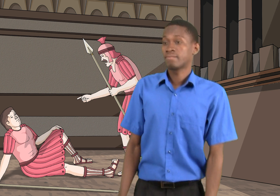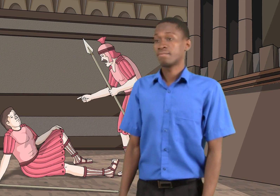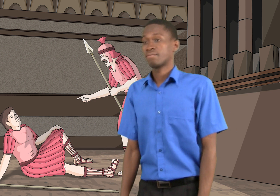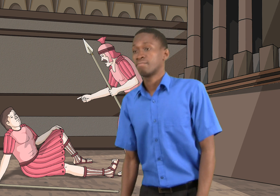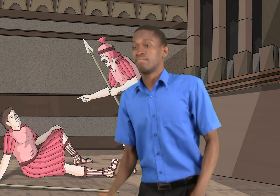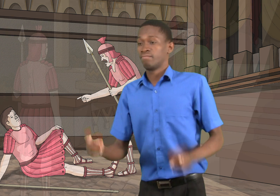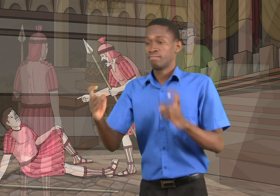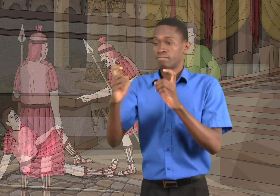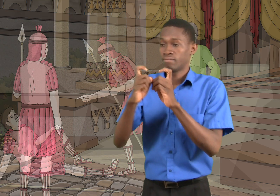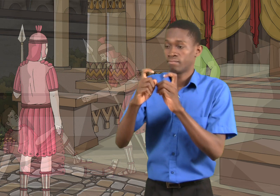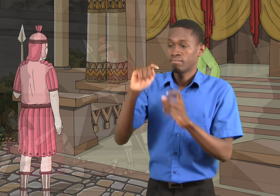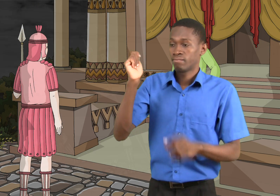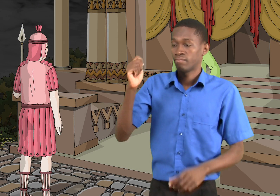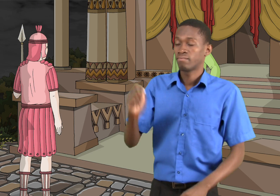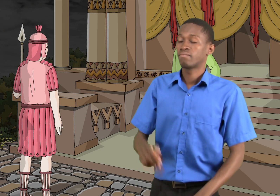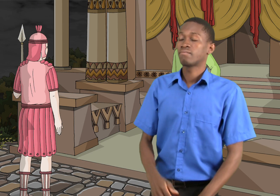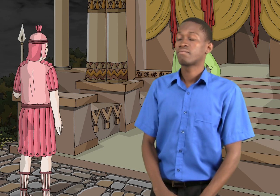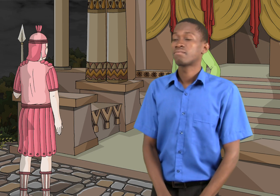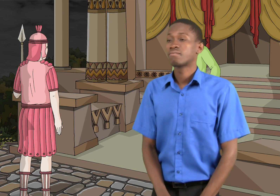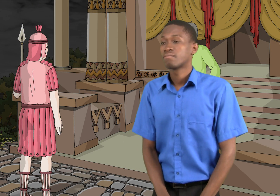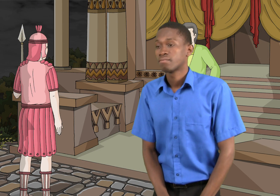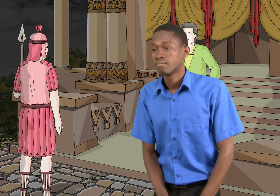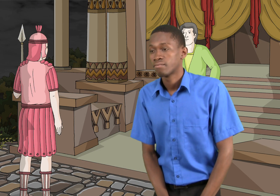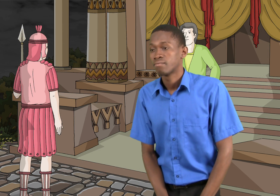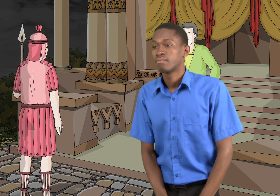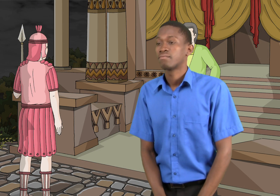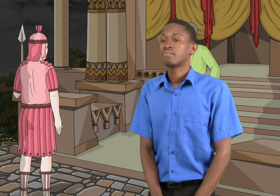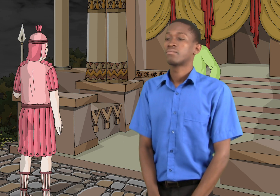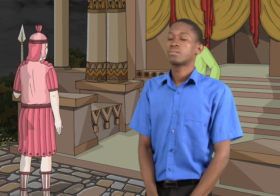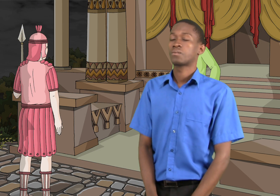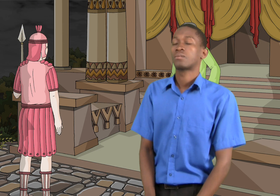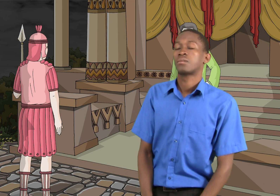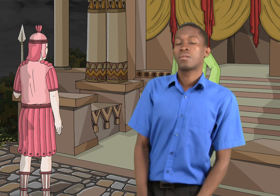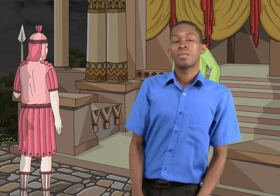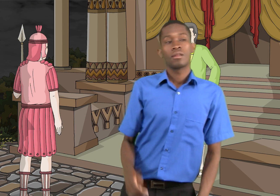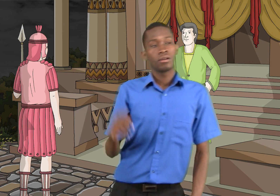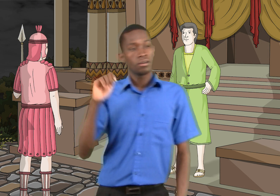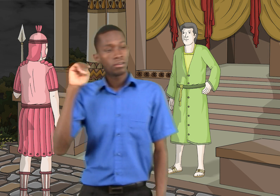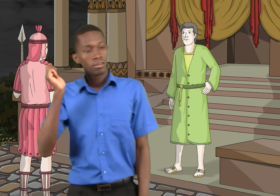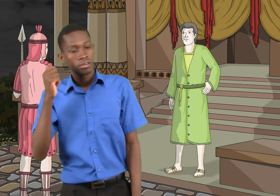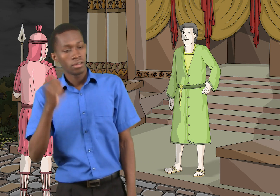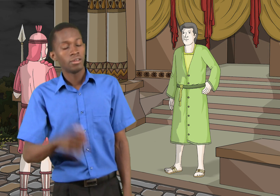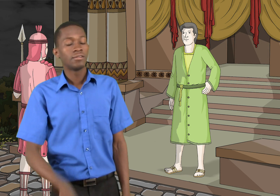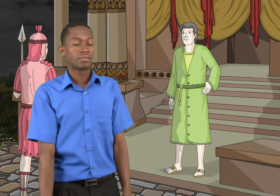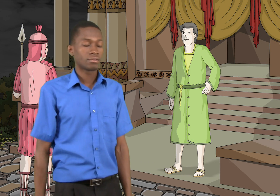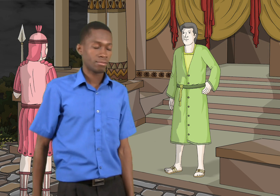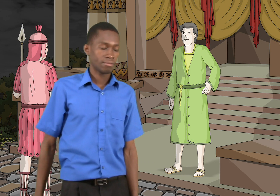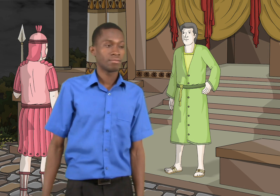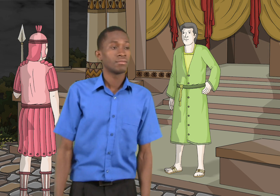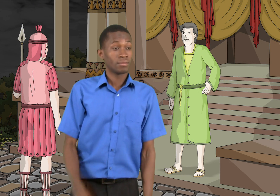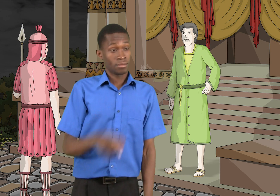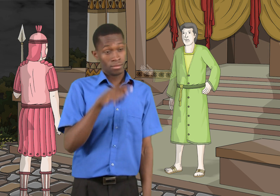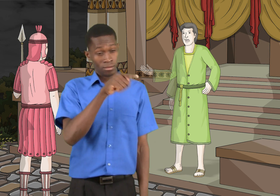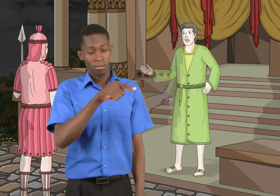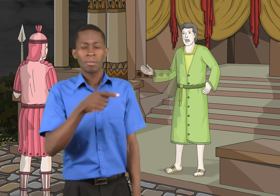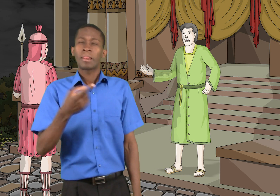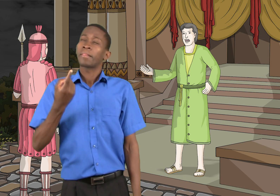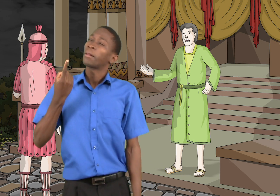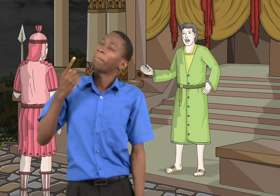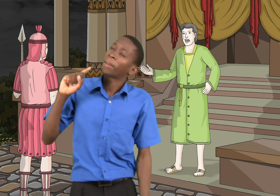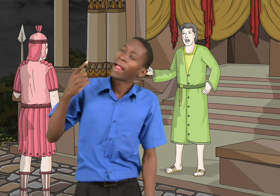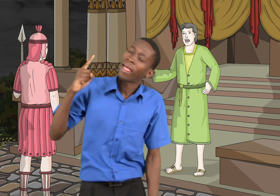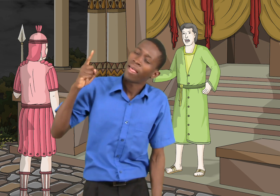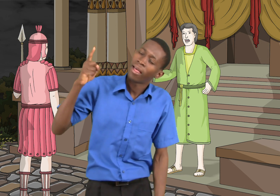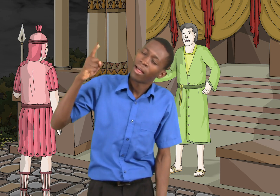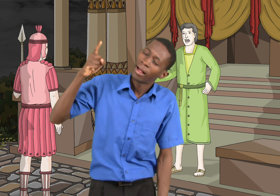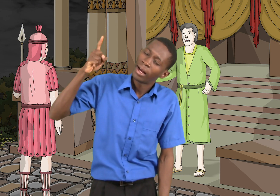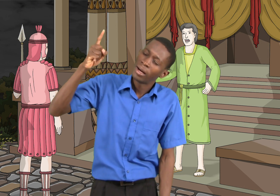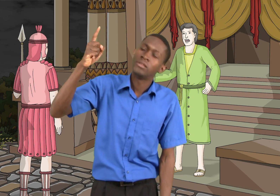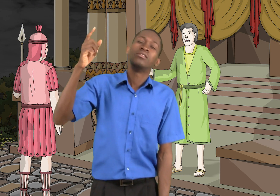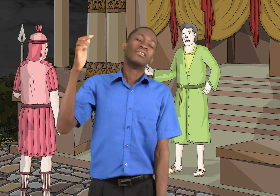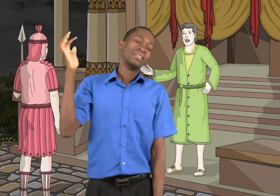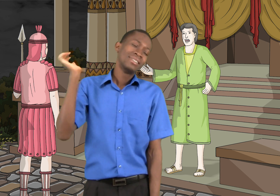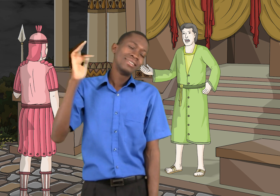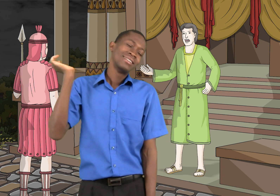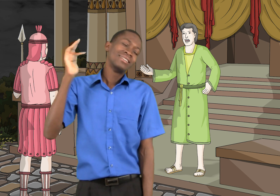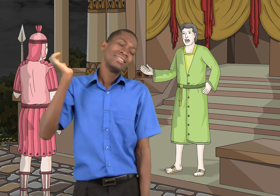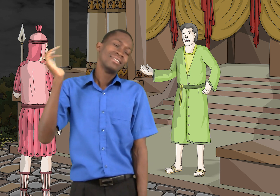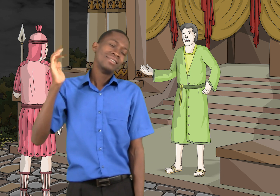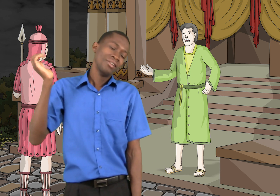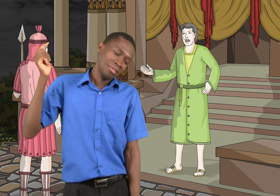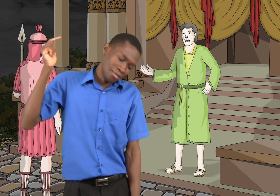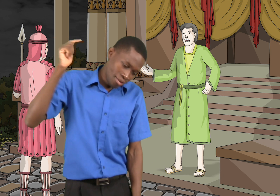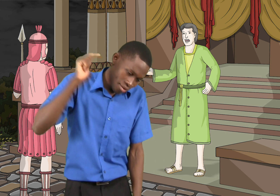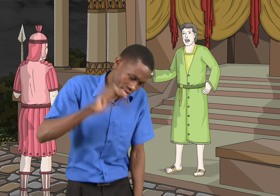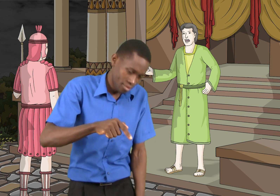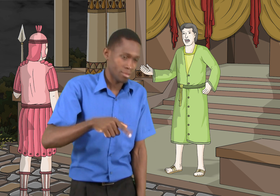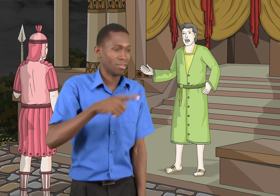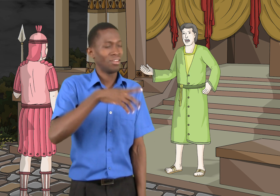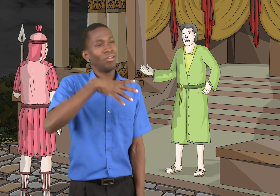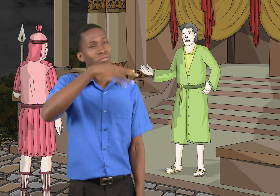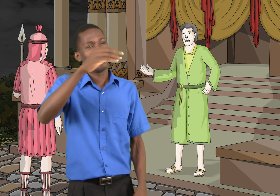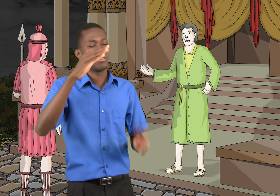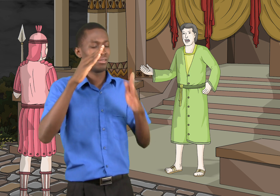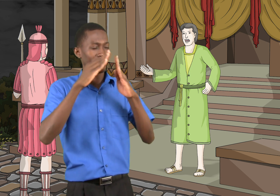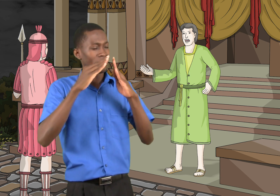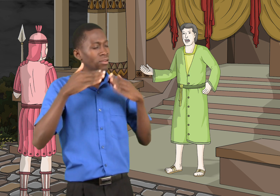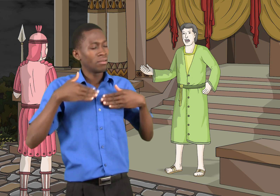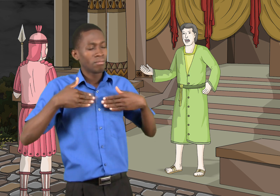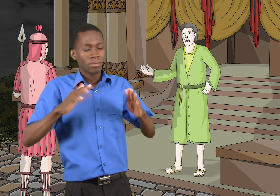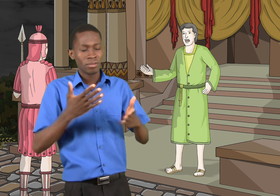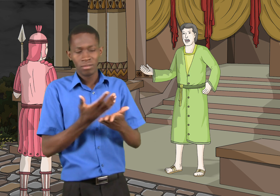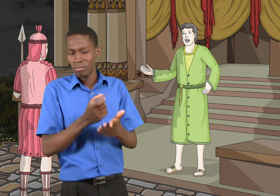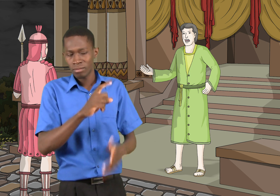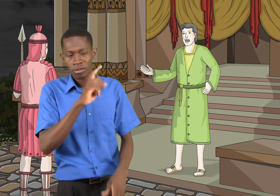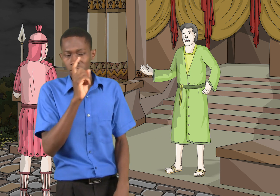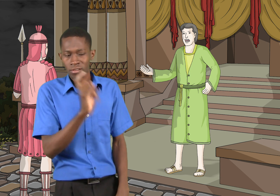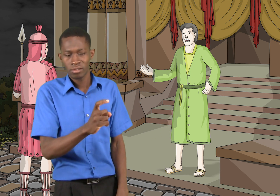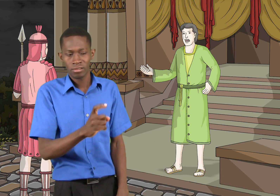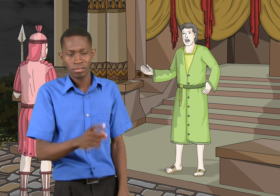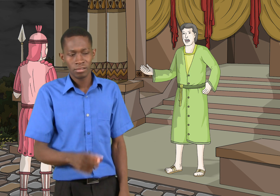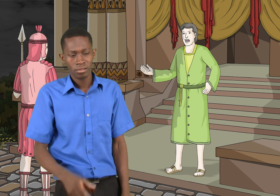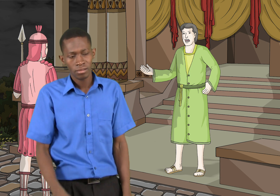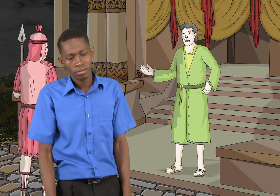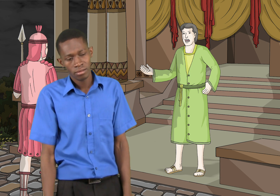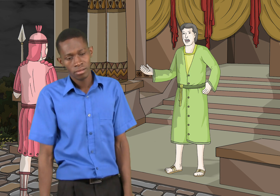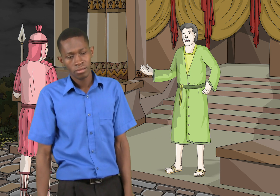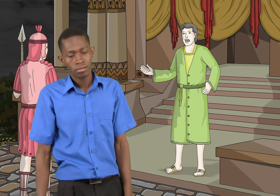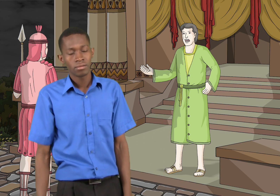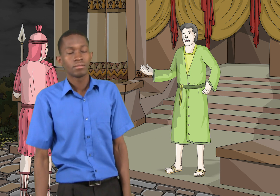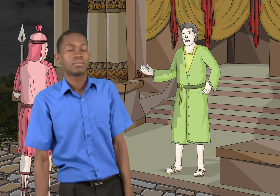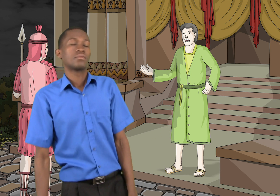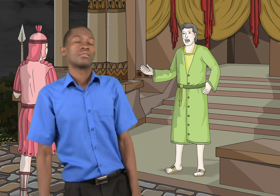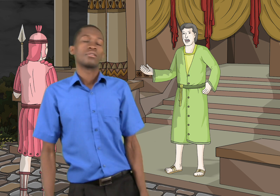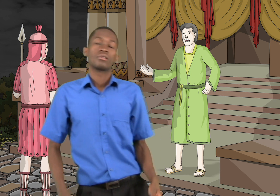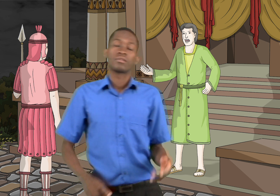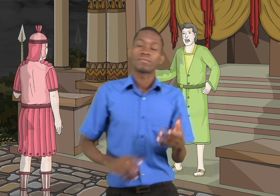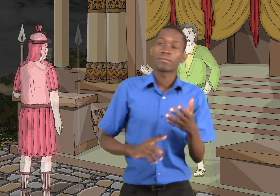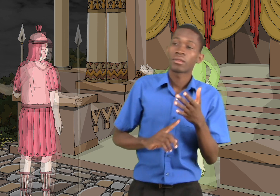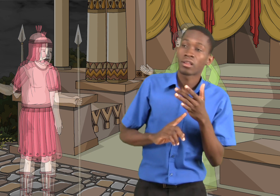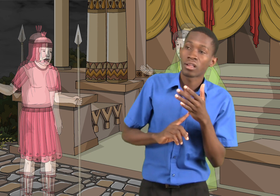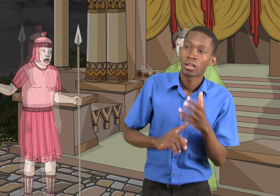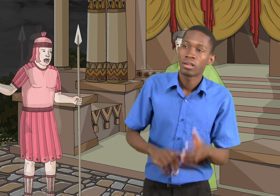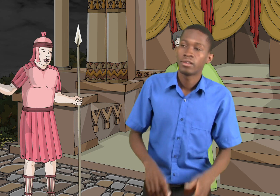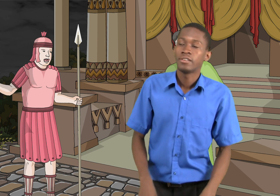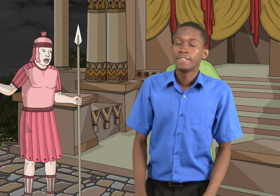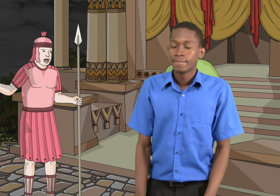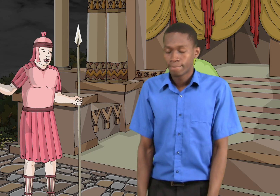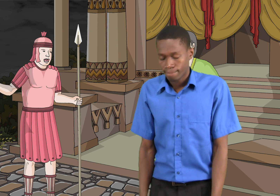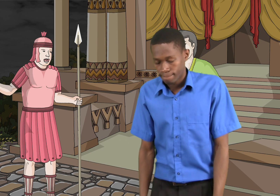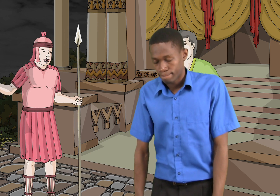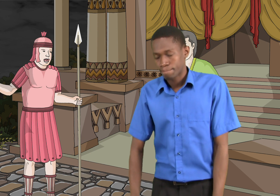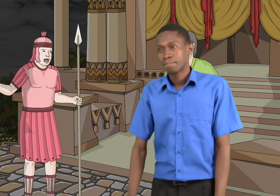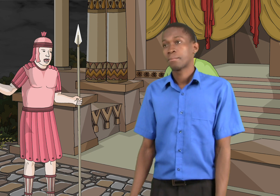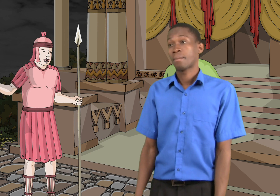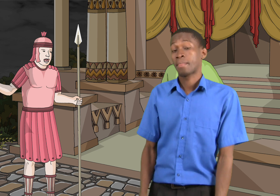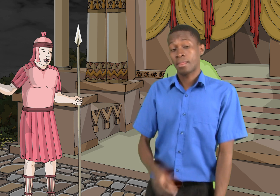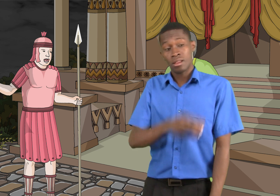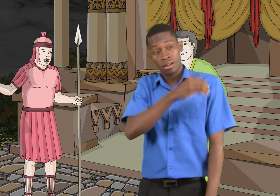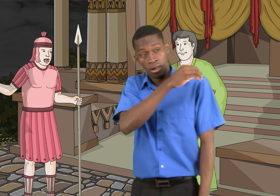“Haven’t you just arrived from a journey?” David asked Uriah. “Why didn’t you go home?”